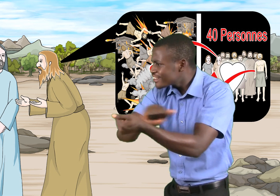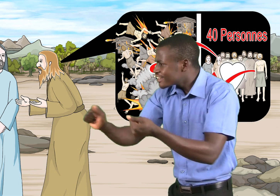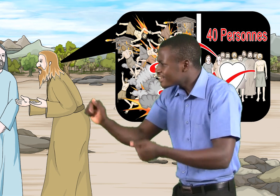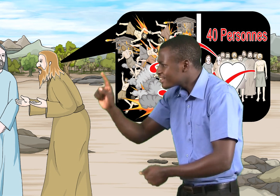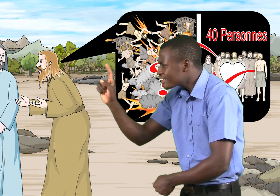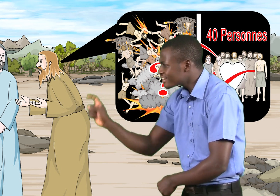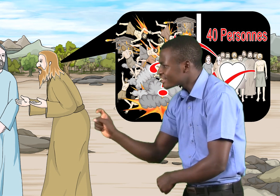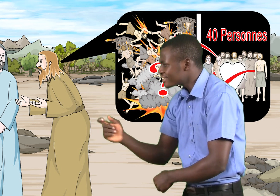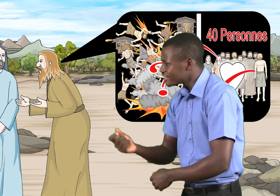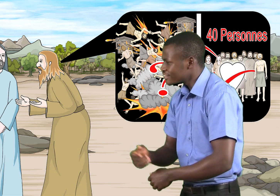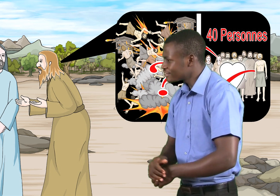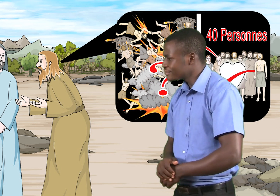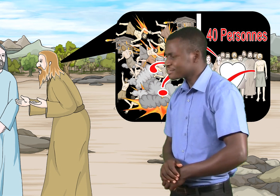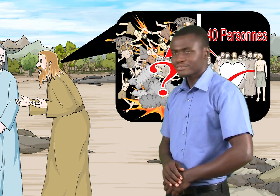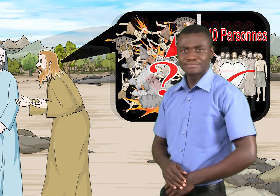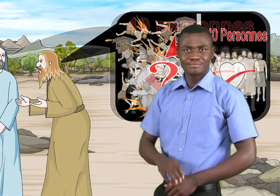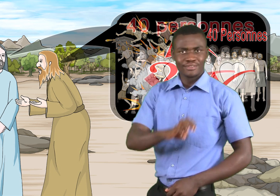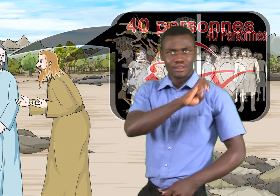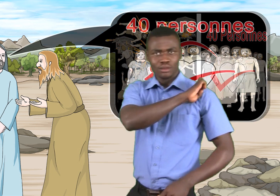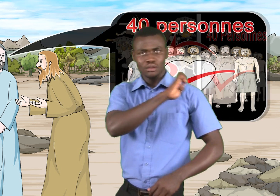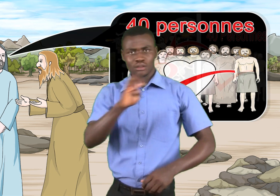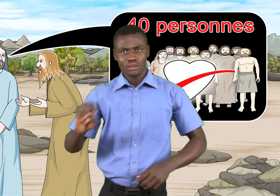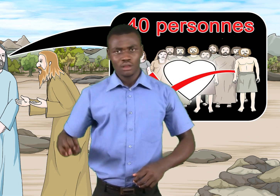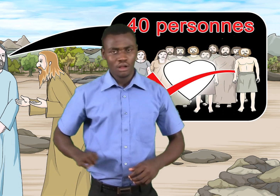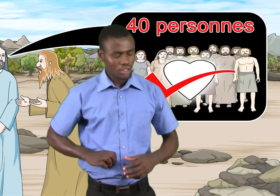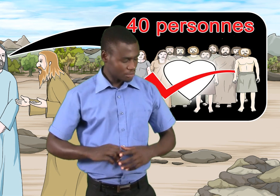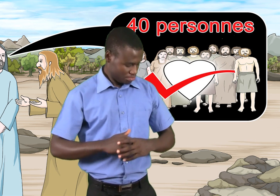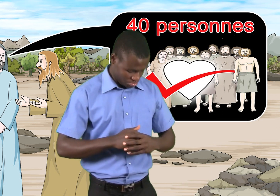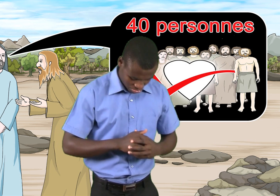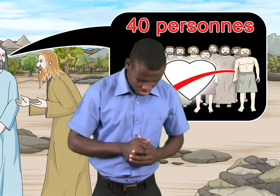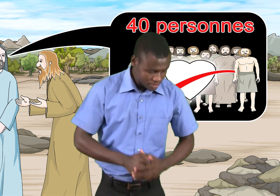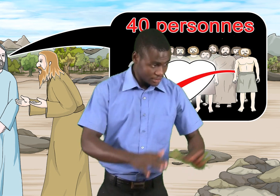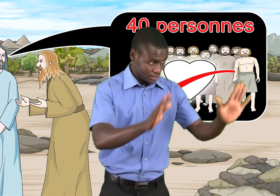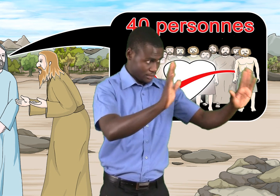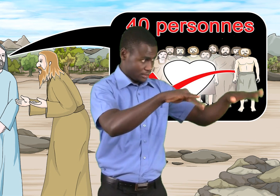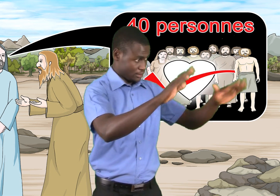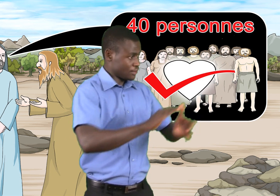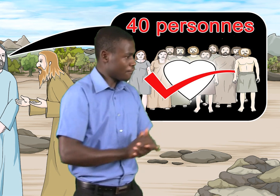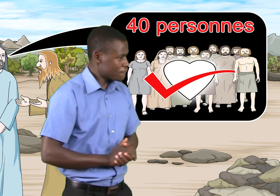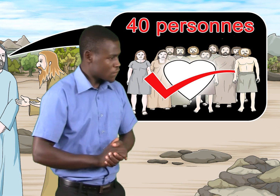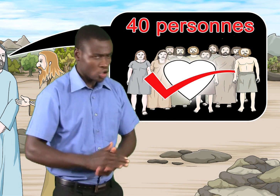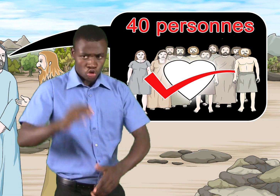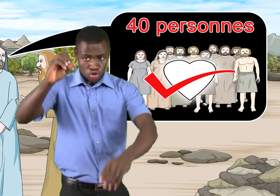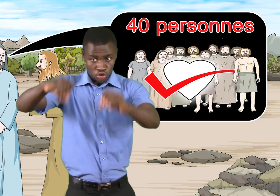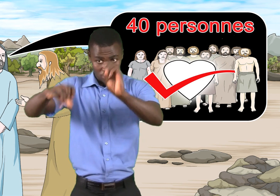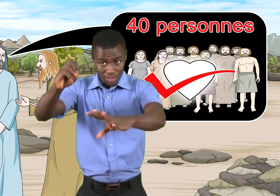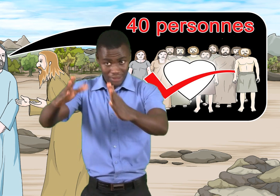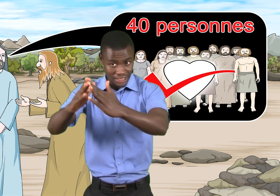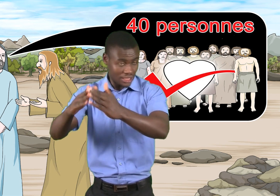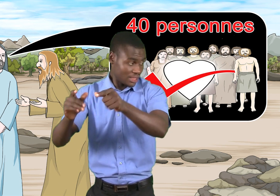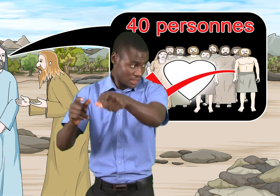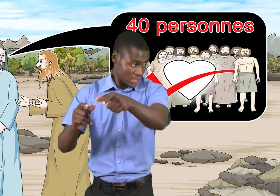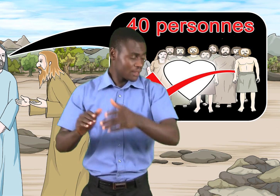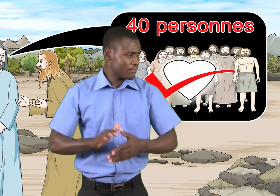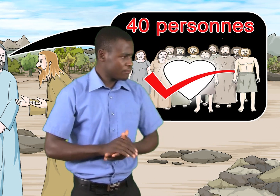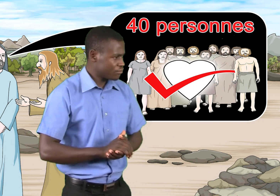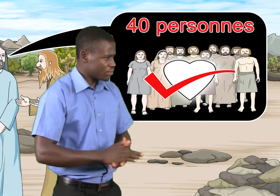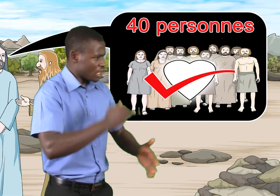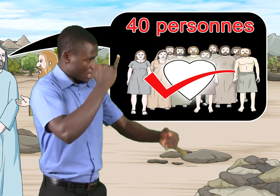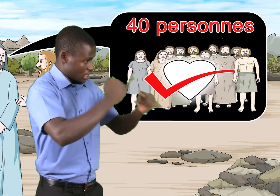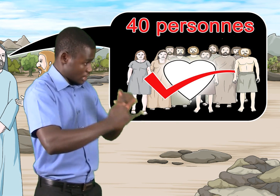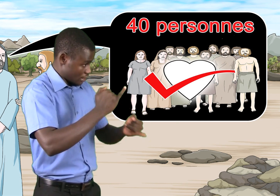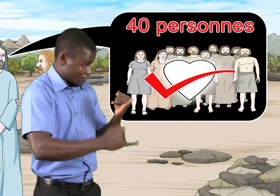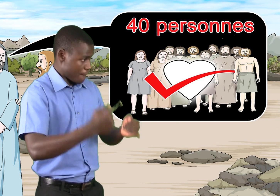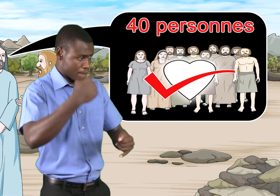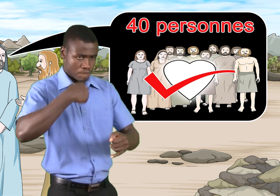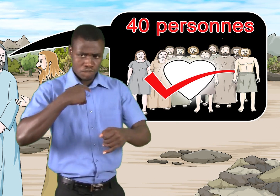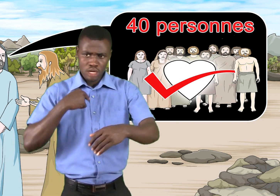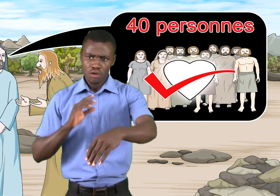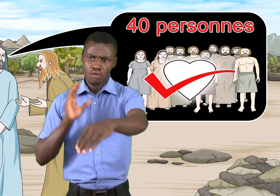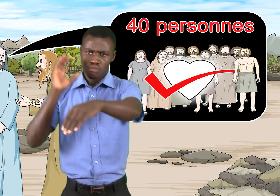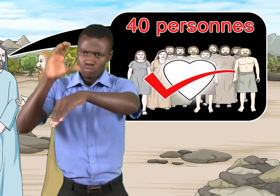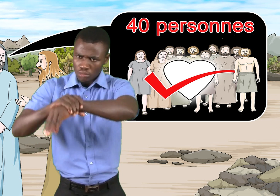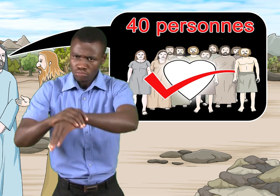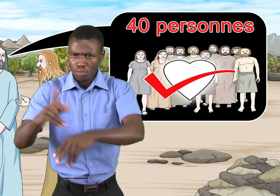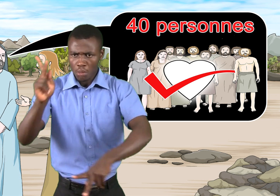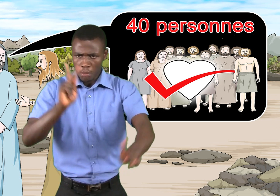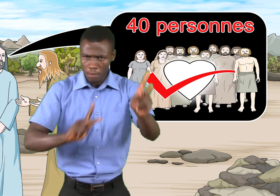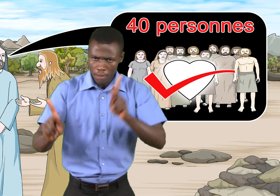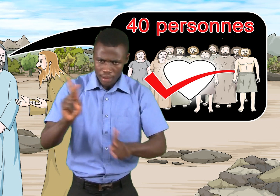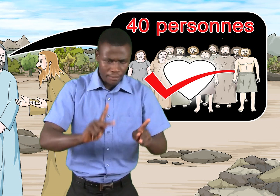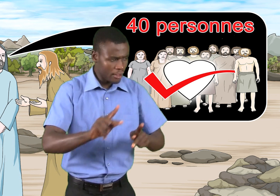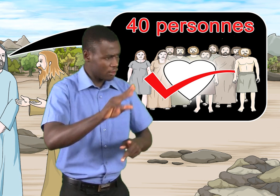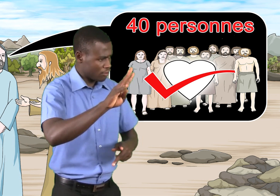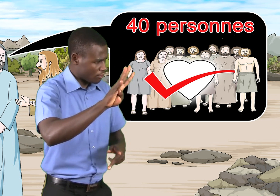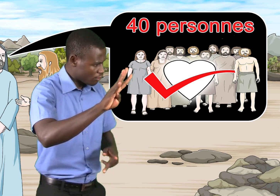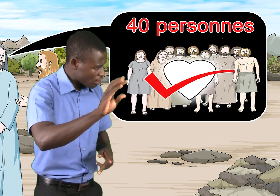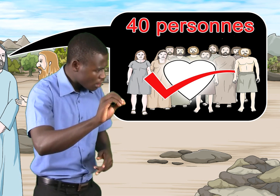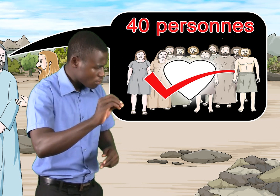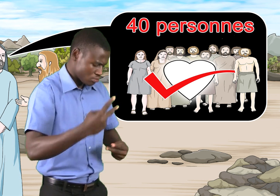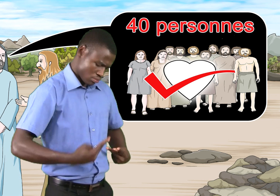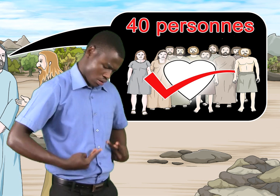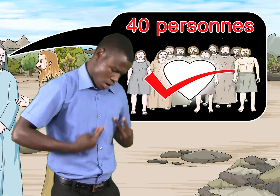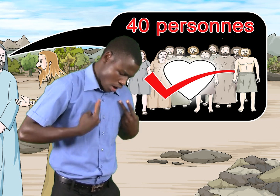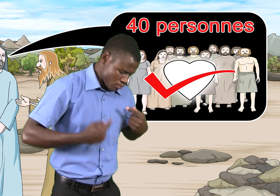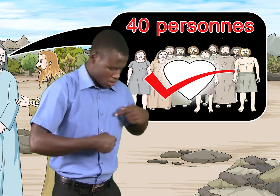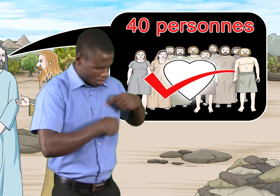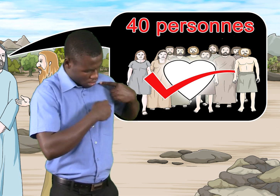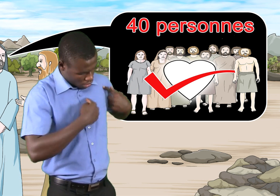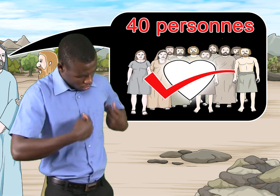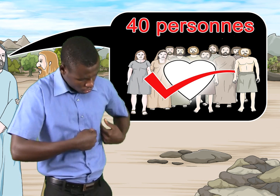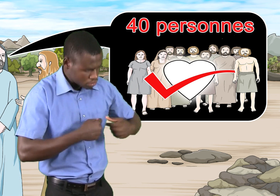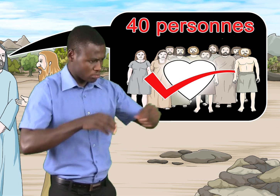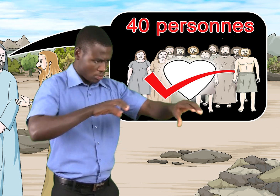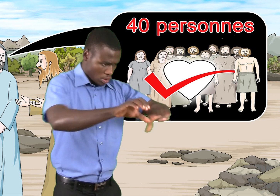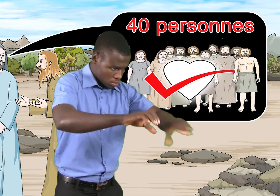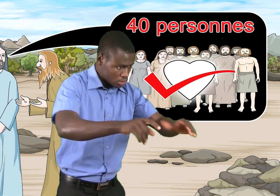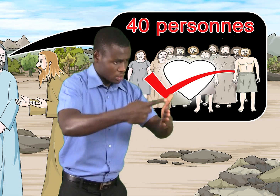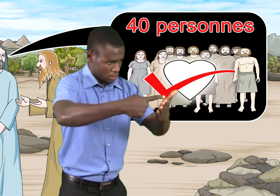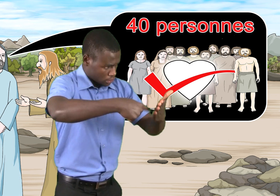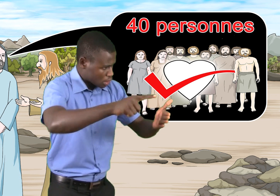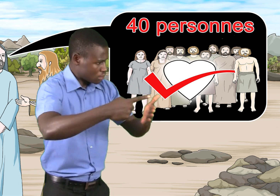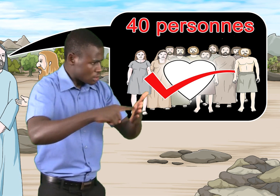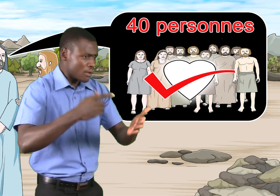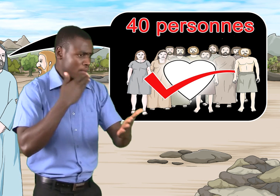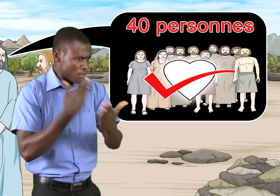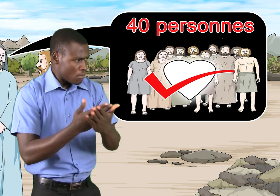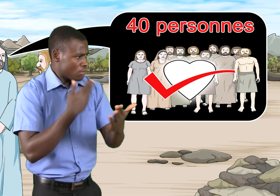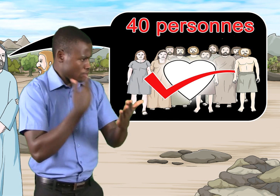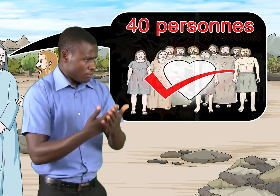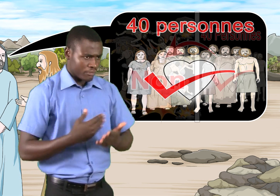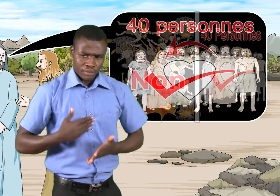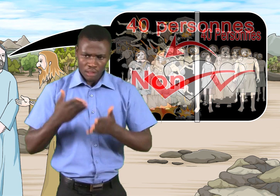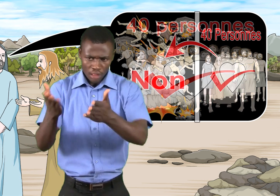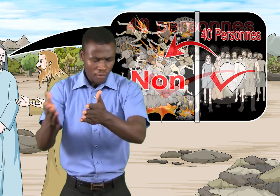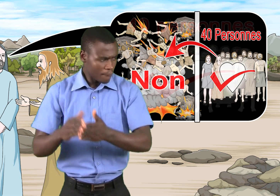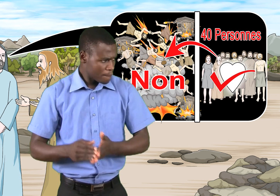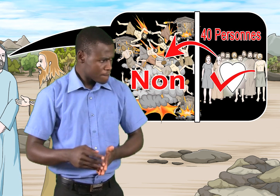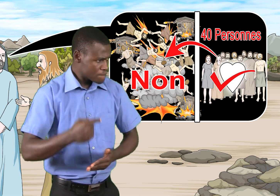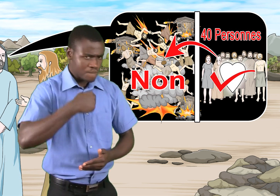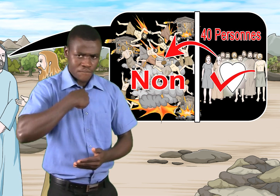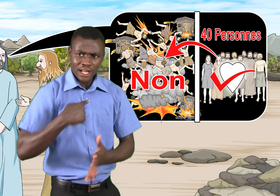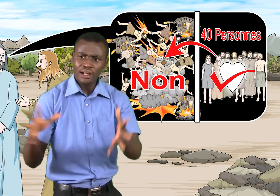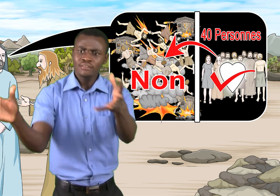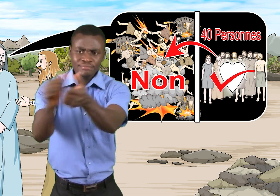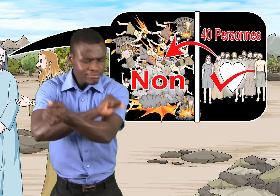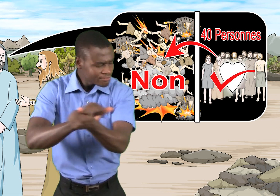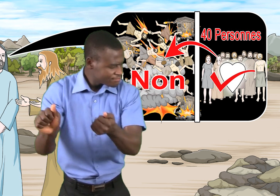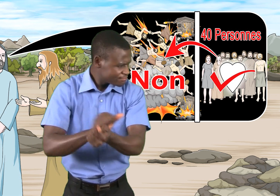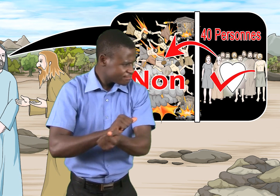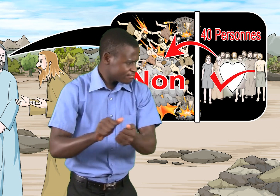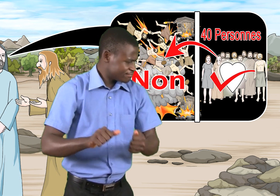He answered, “On account of the forty, I will not do it.”